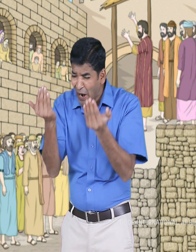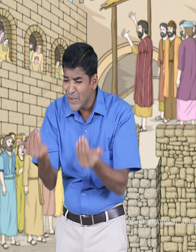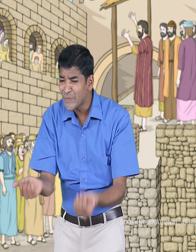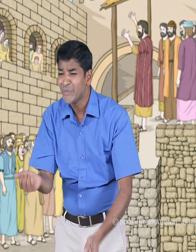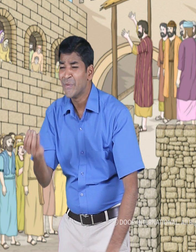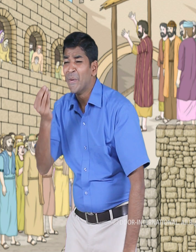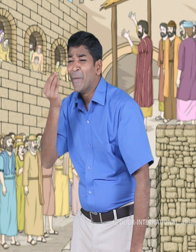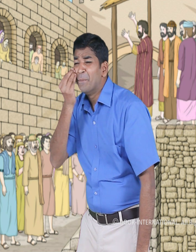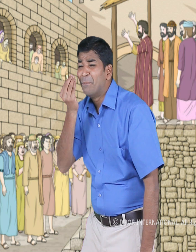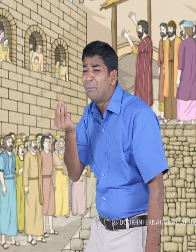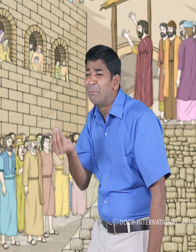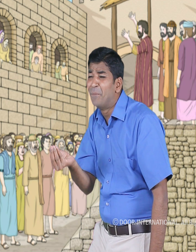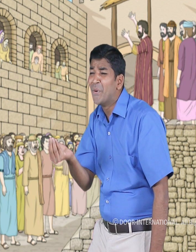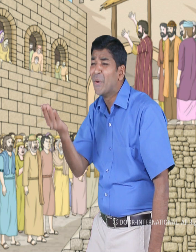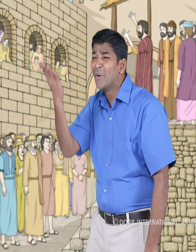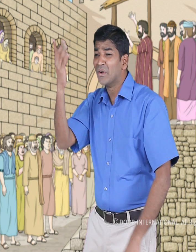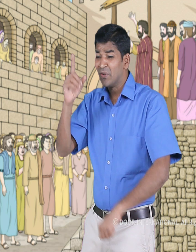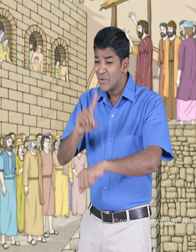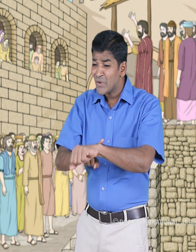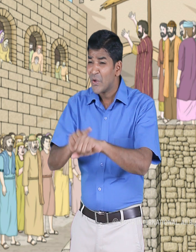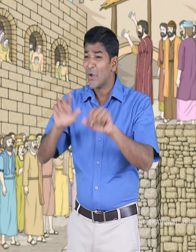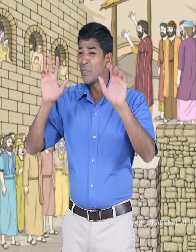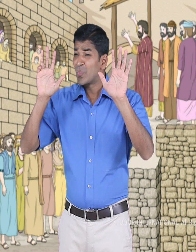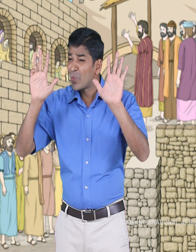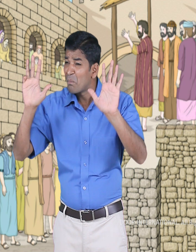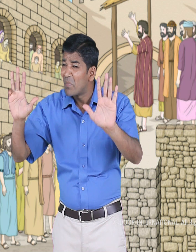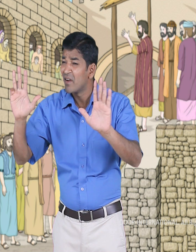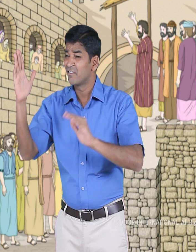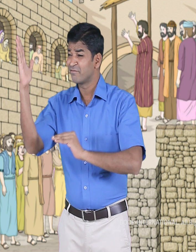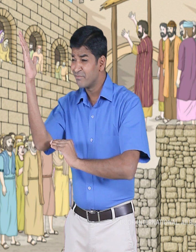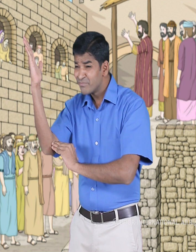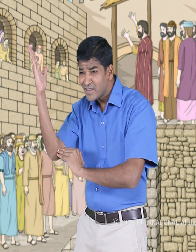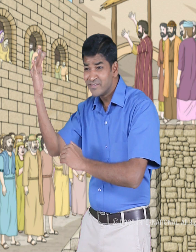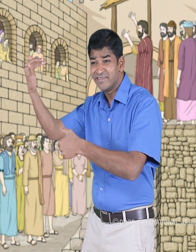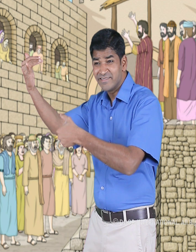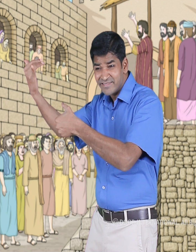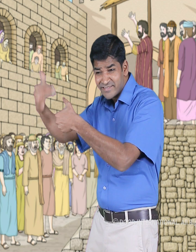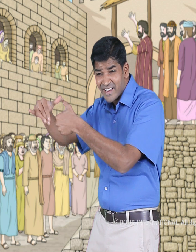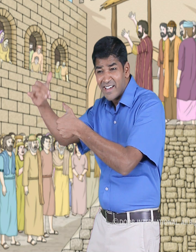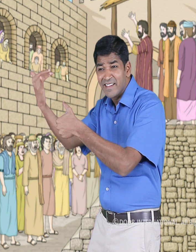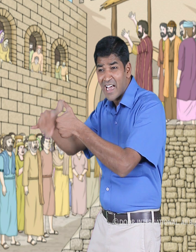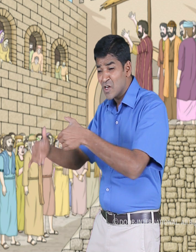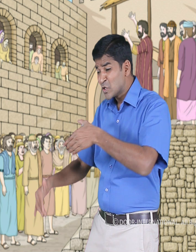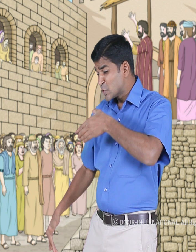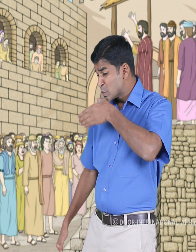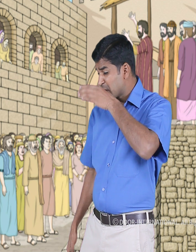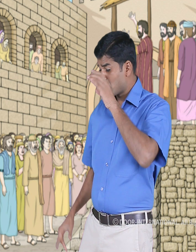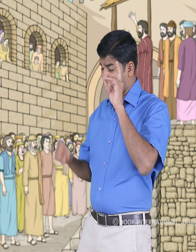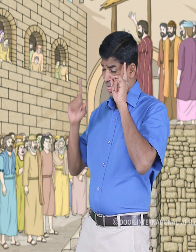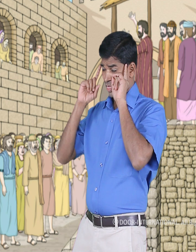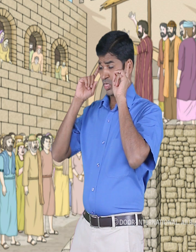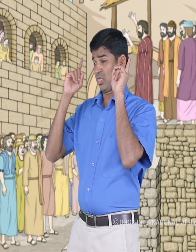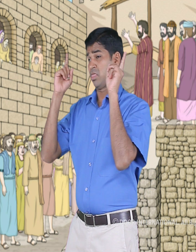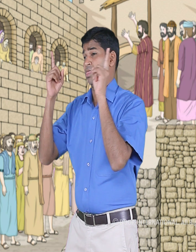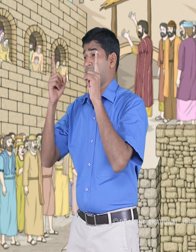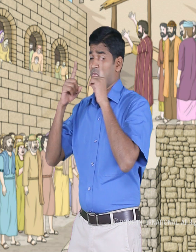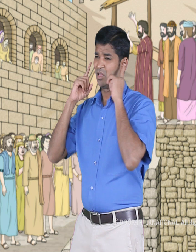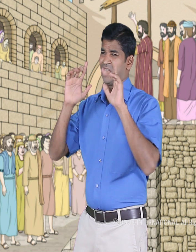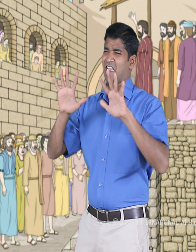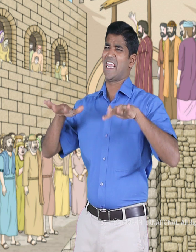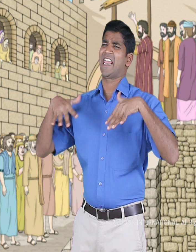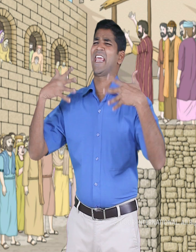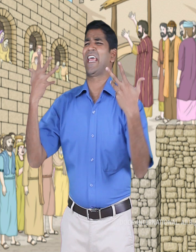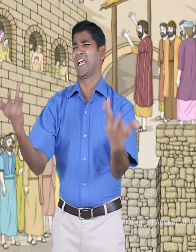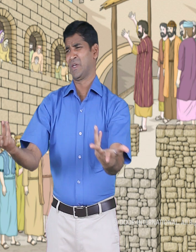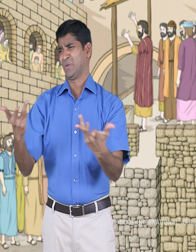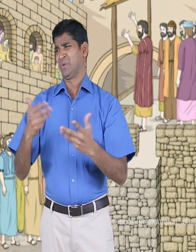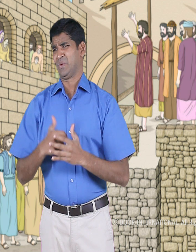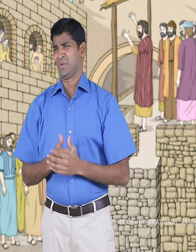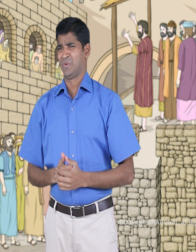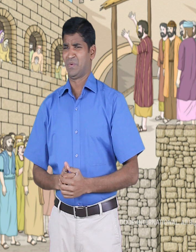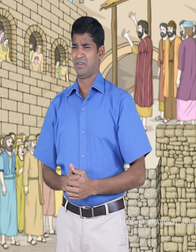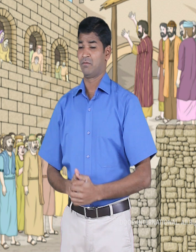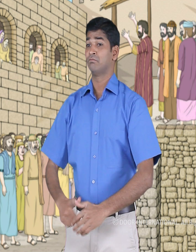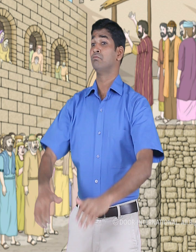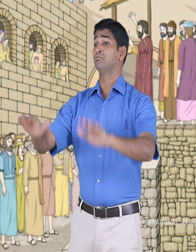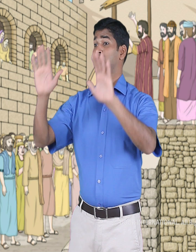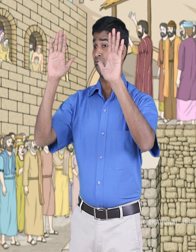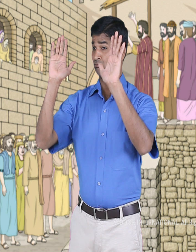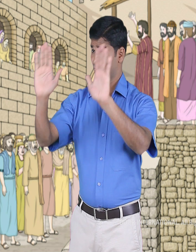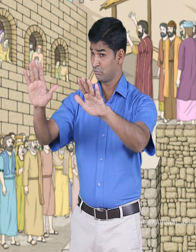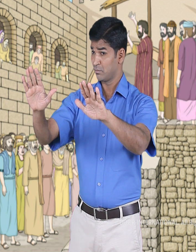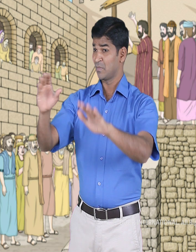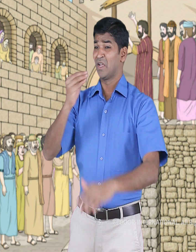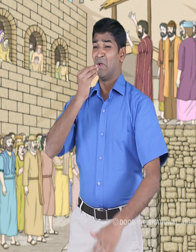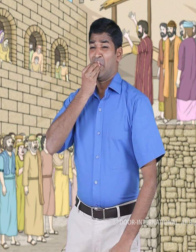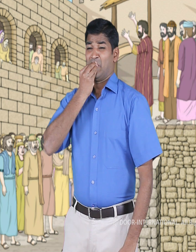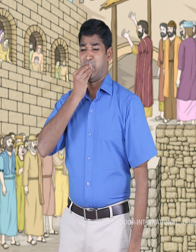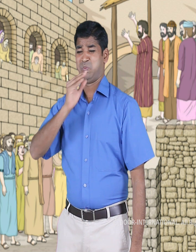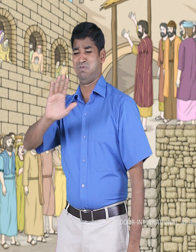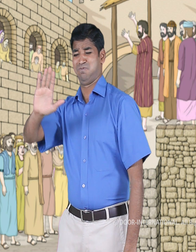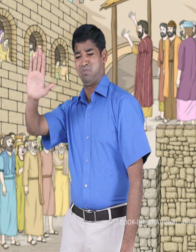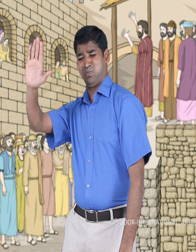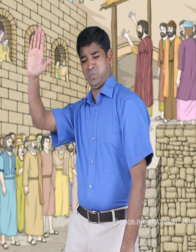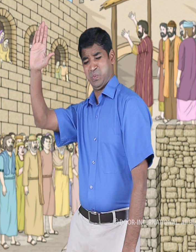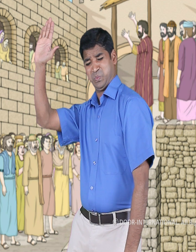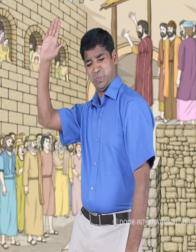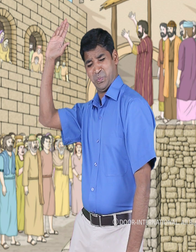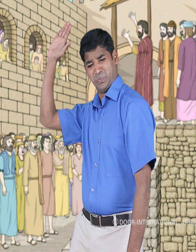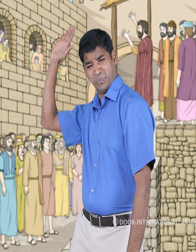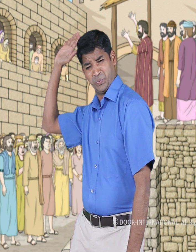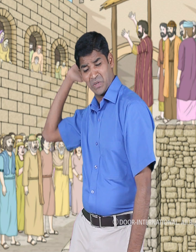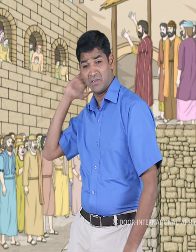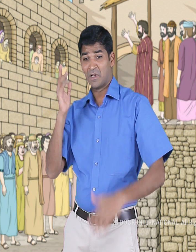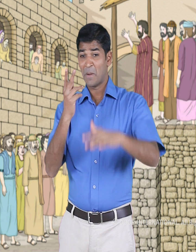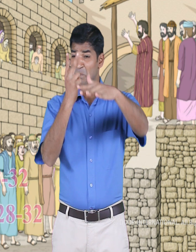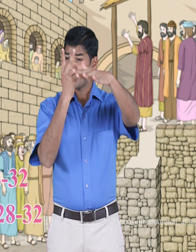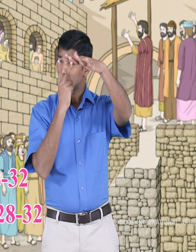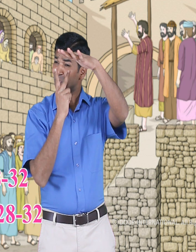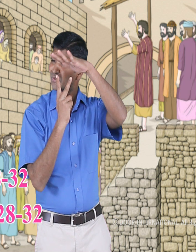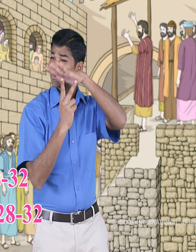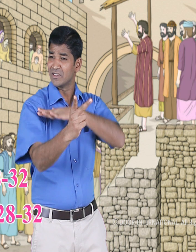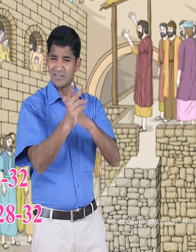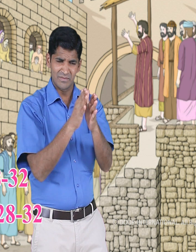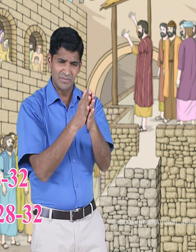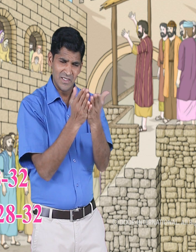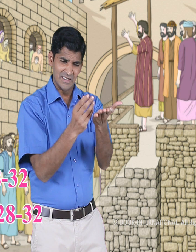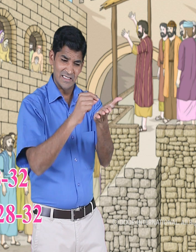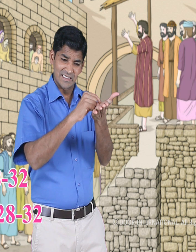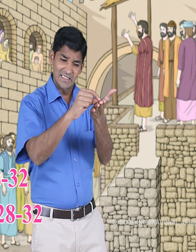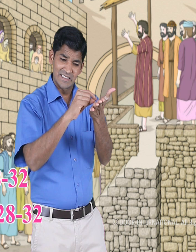These men are not drunk, as you suppose. It is only the third hour of the day!